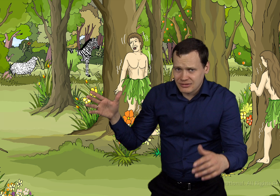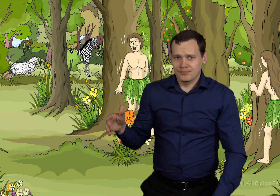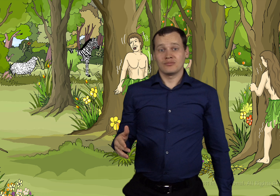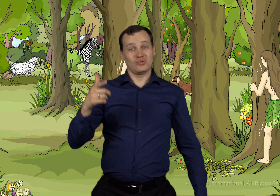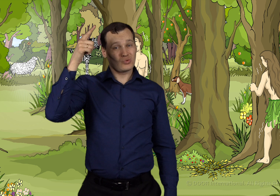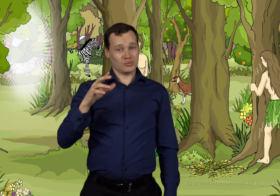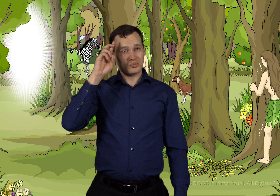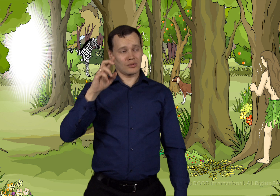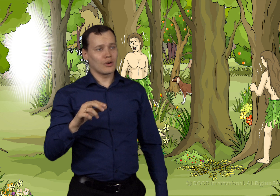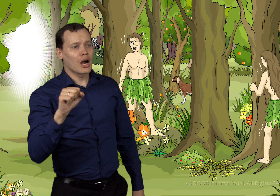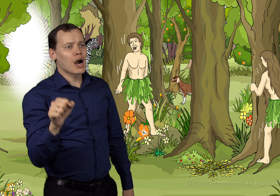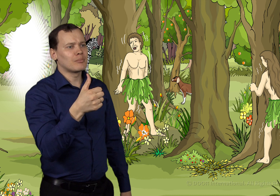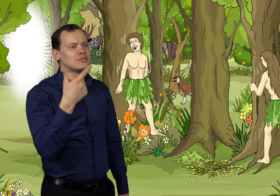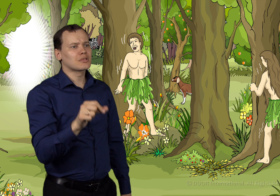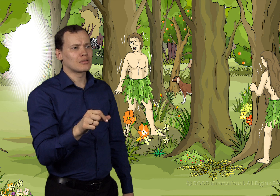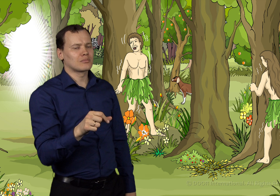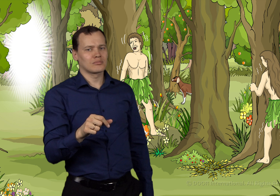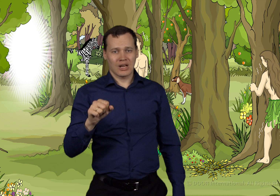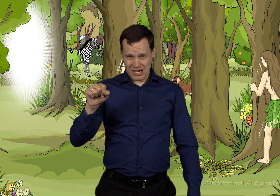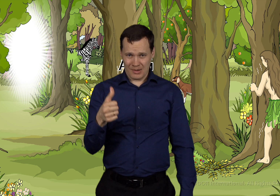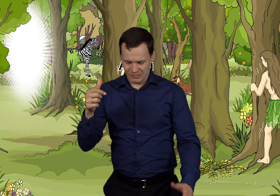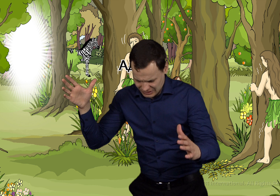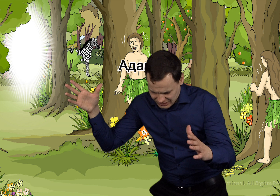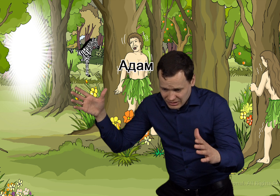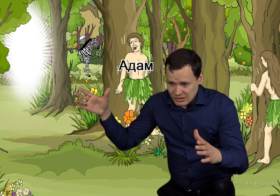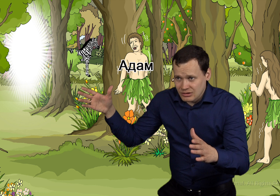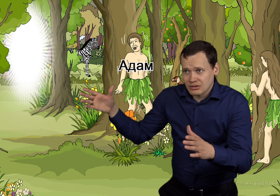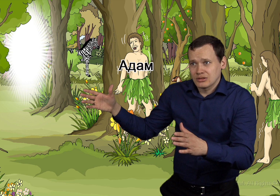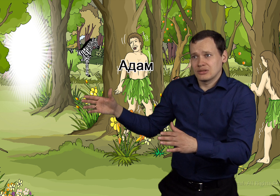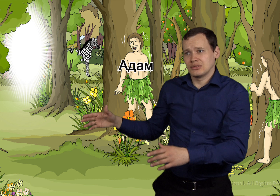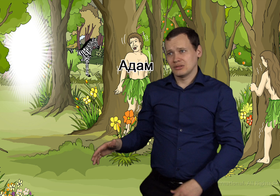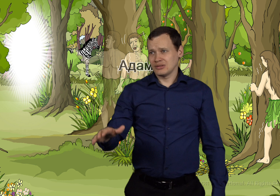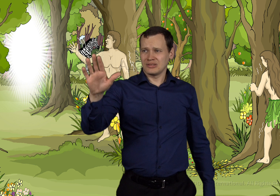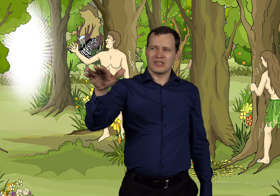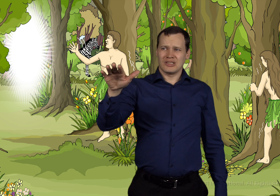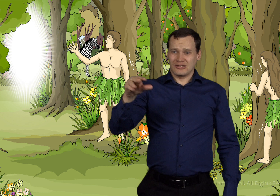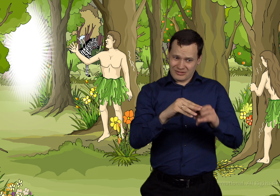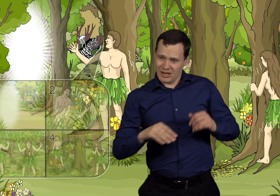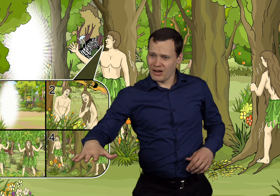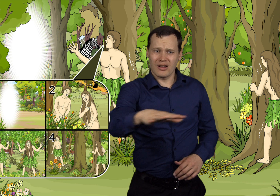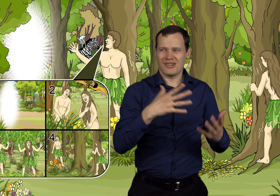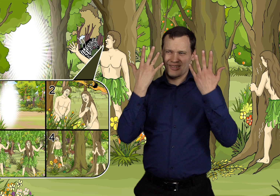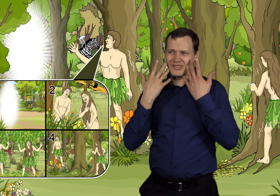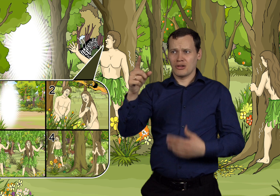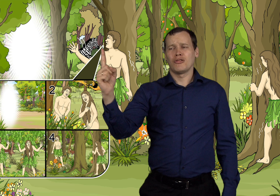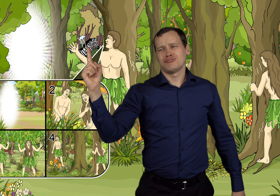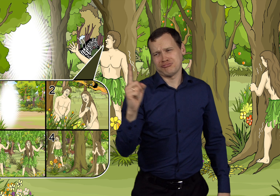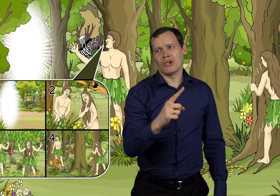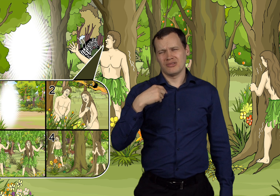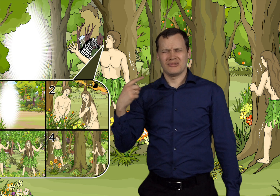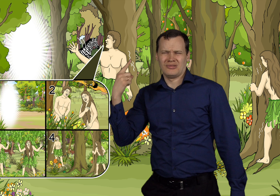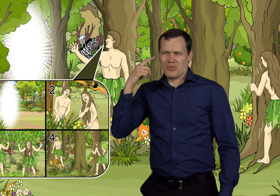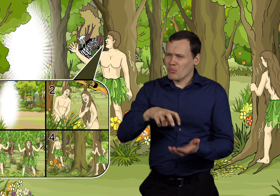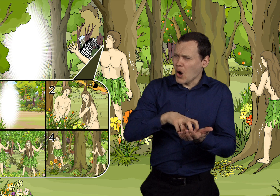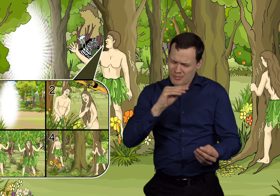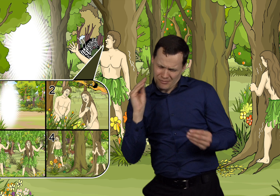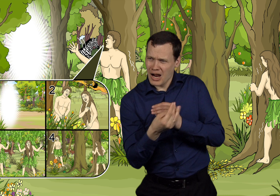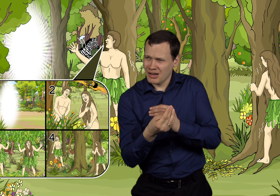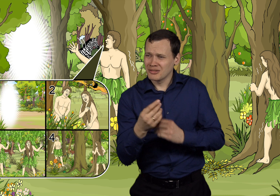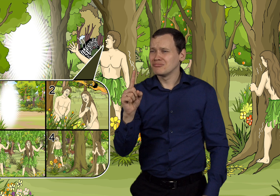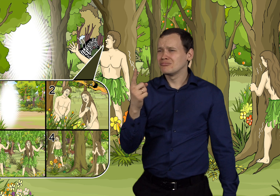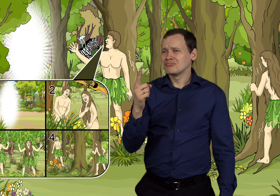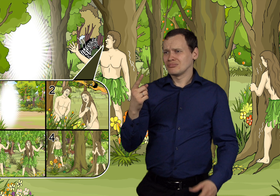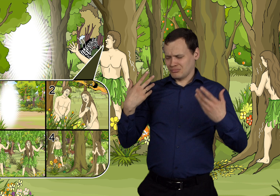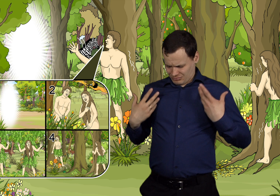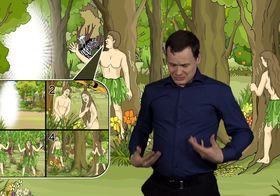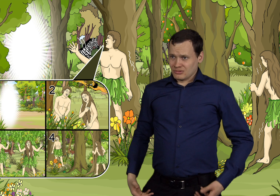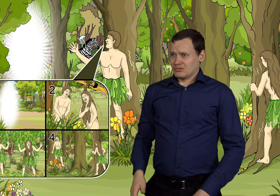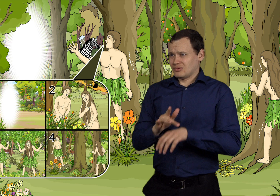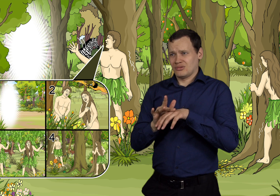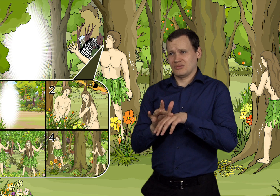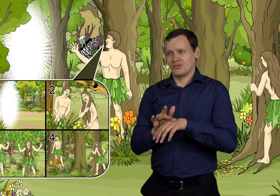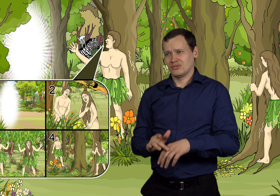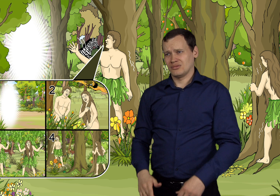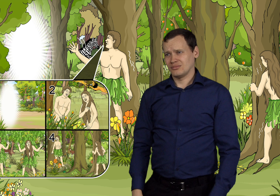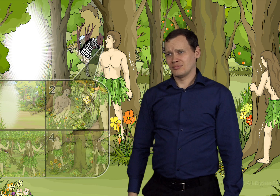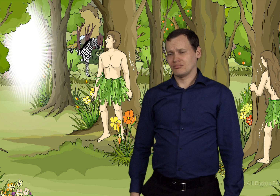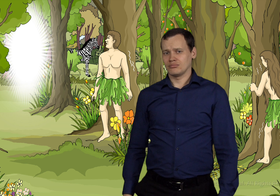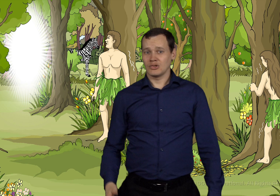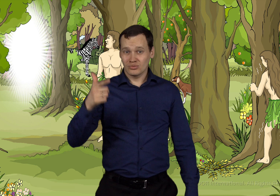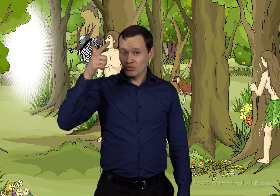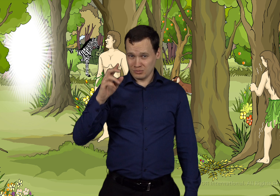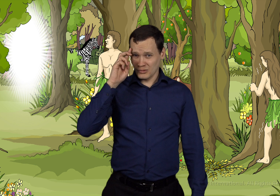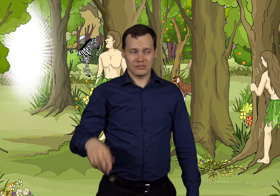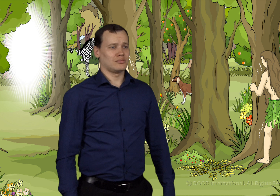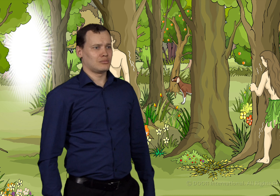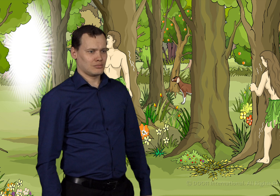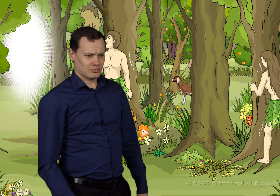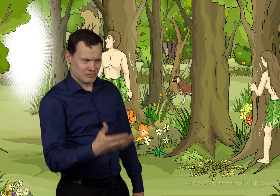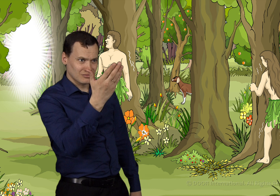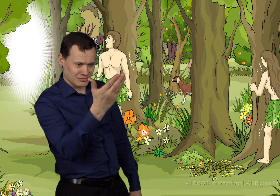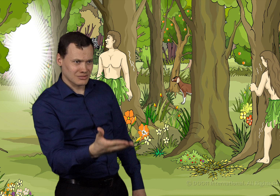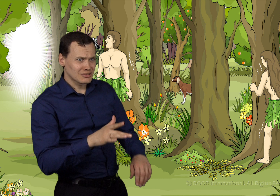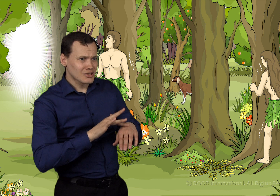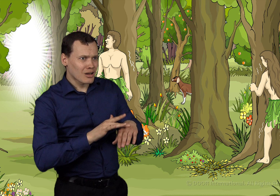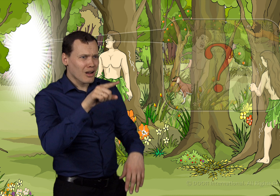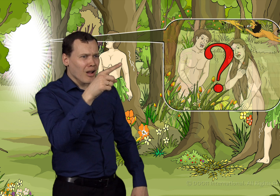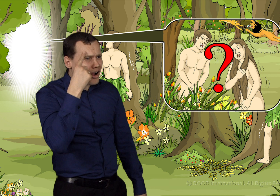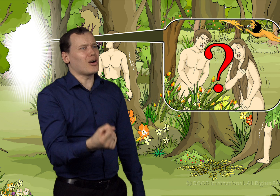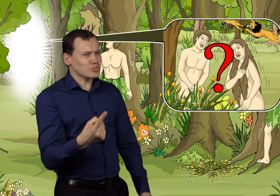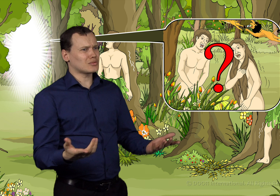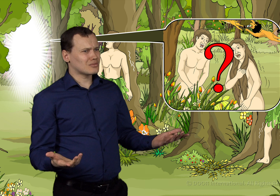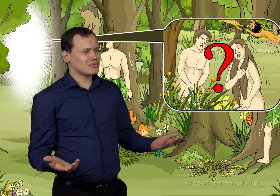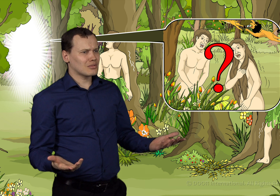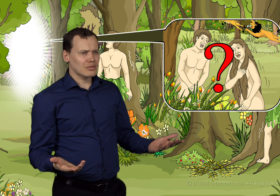But the LORD God called out to the man, “Where are you?” “I heard Your voice in the garden,” he replied, “and I was afraid because I was naked; so I hid myself.”